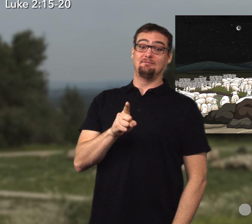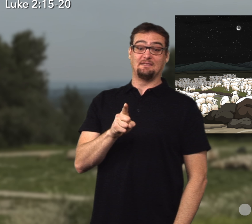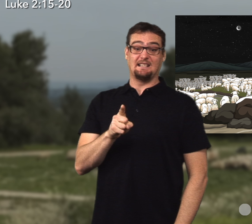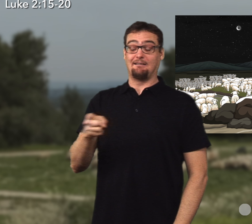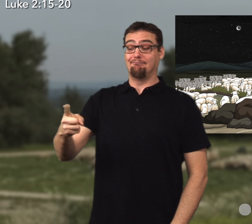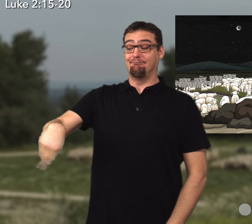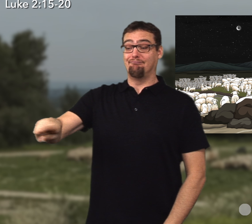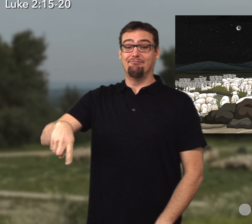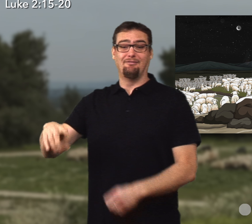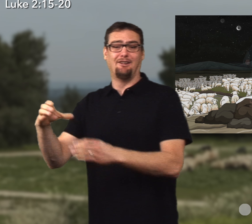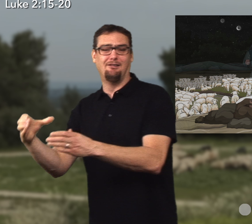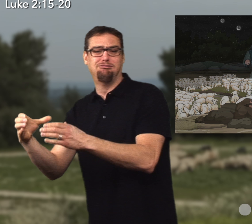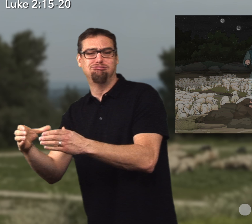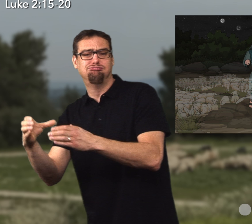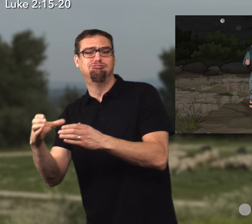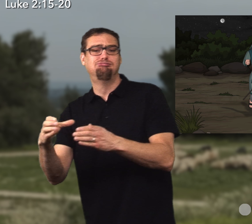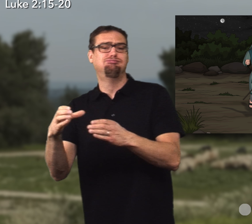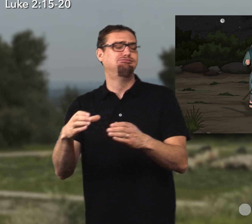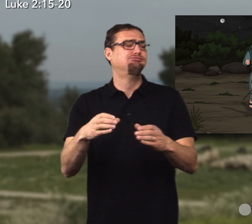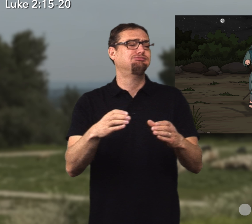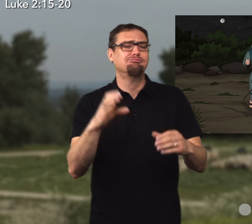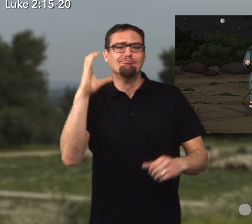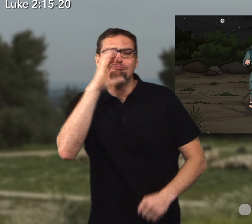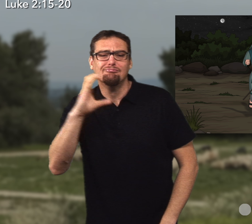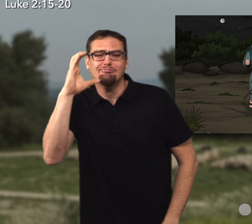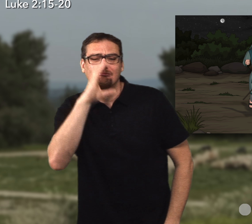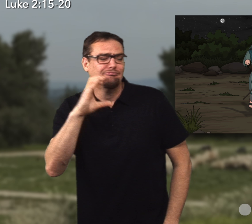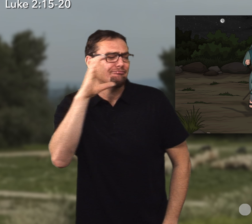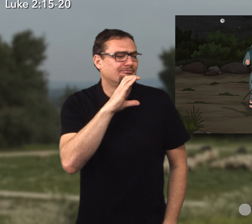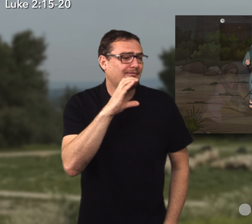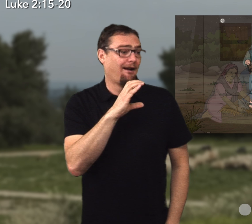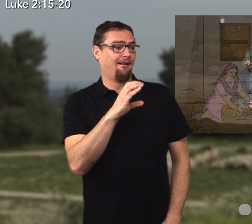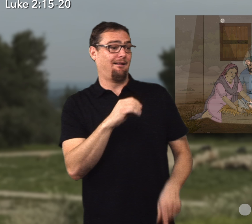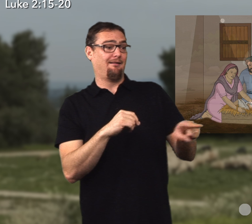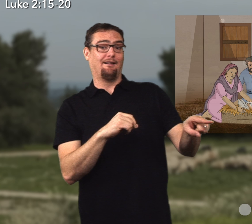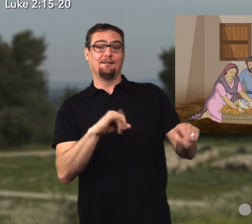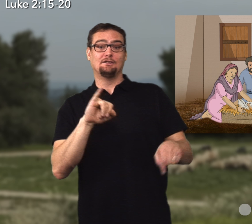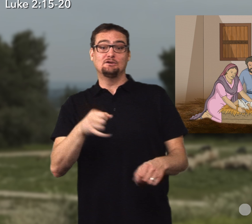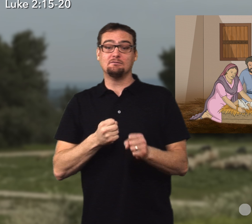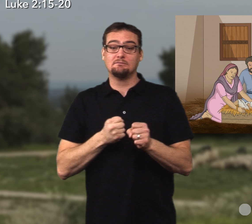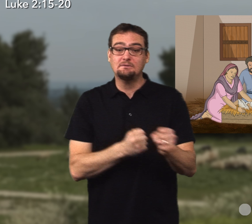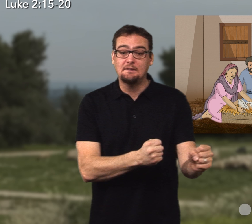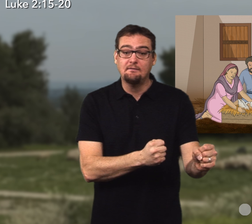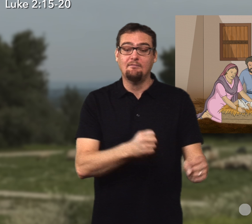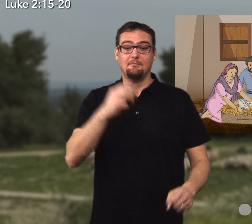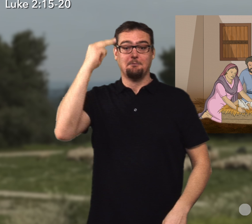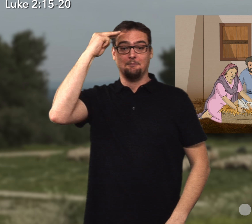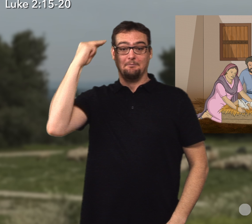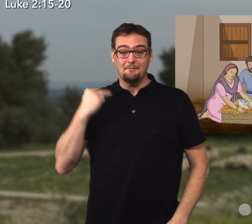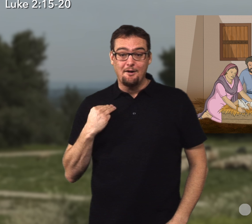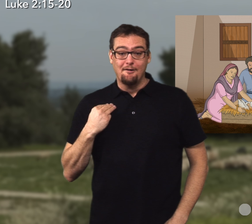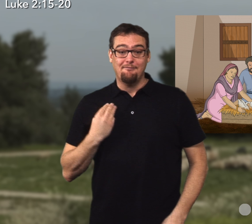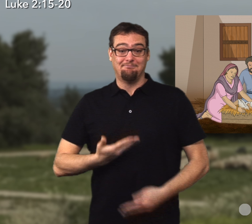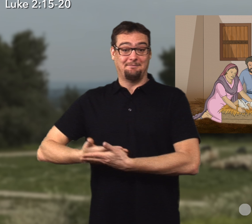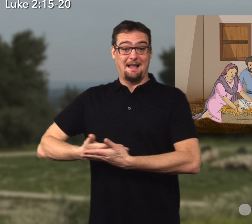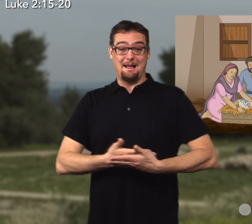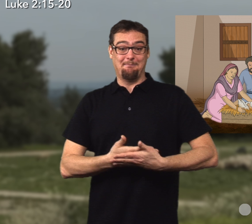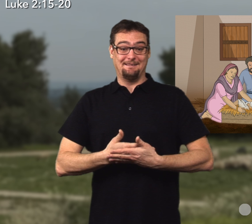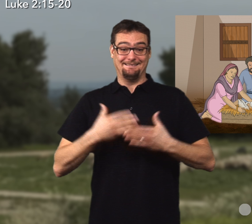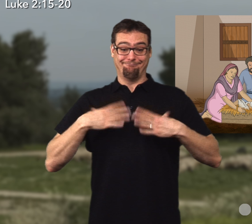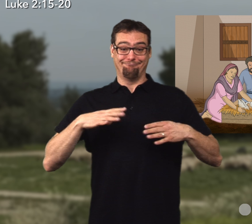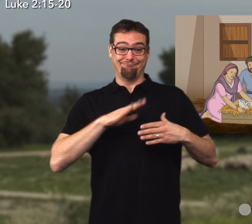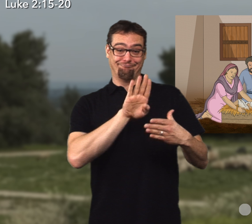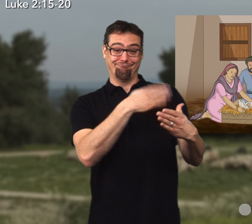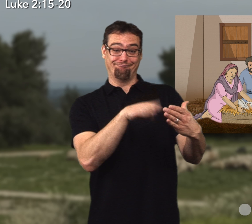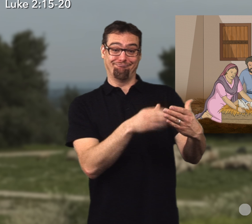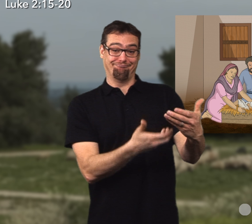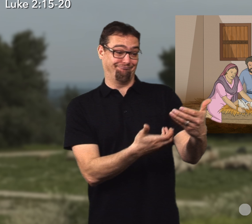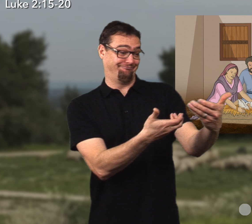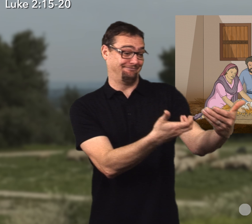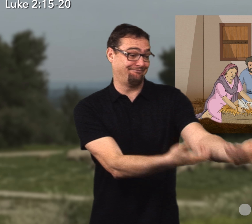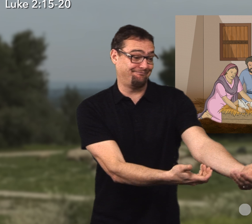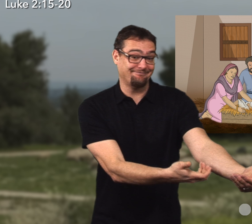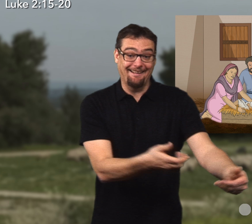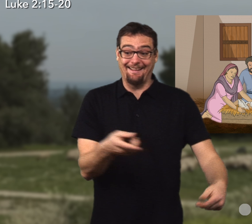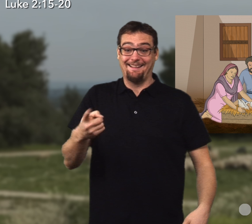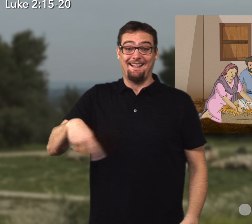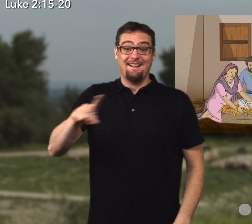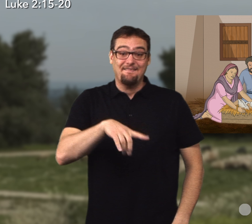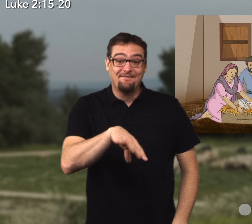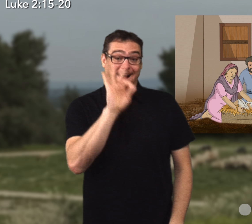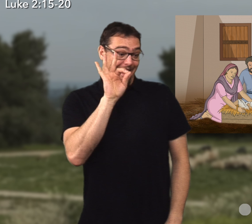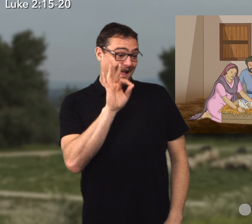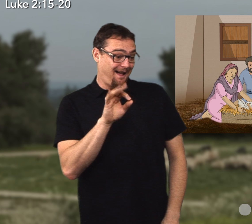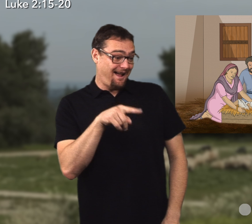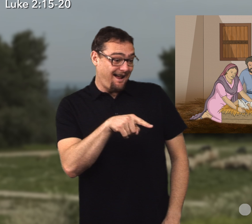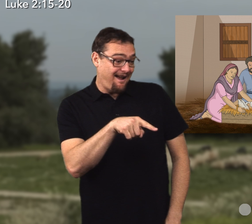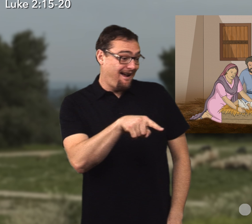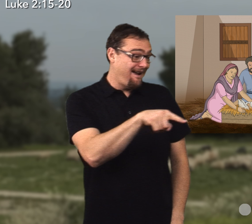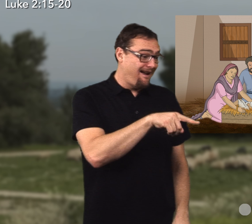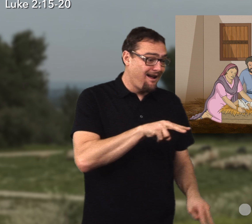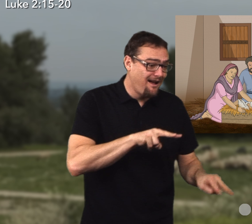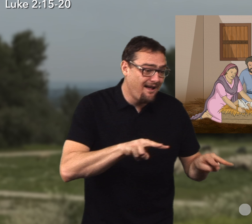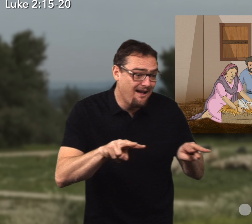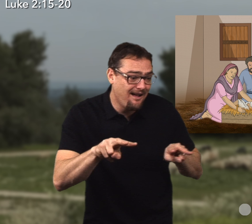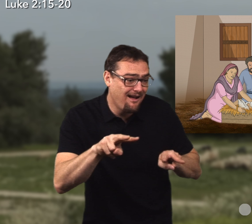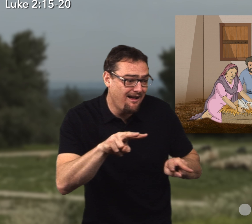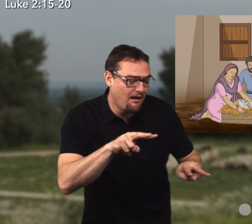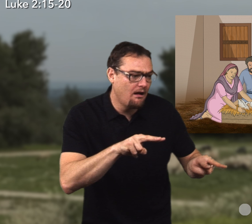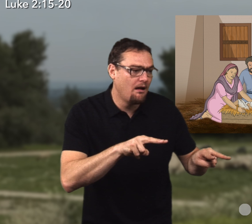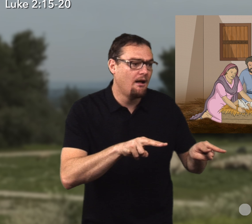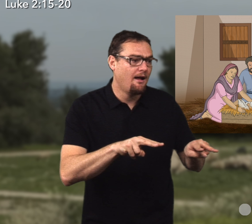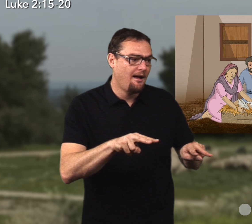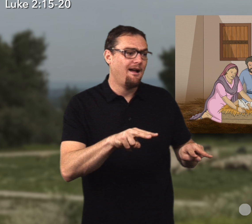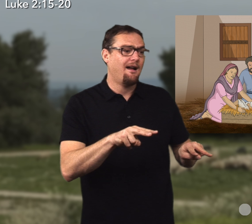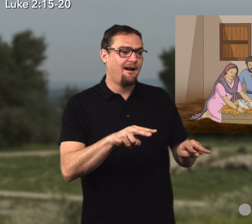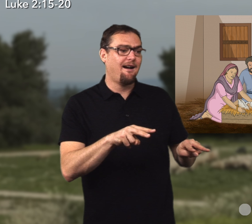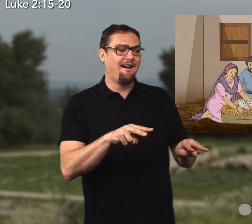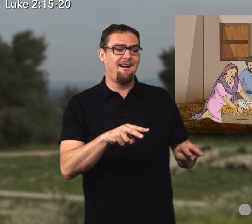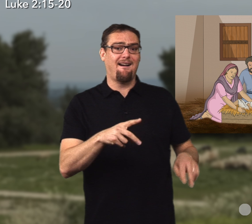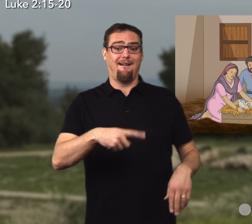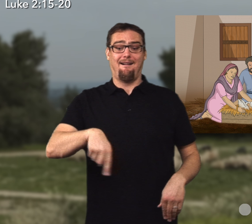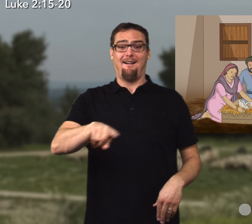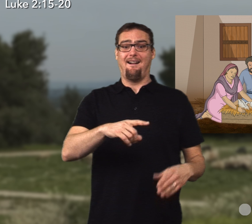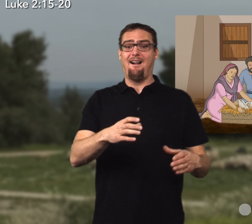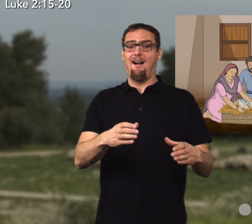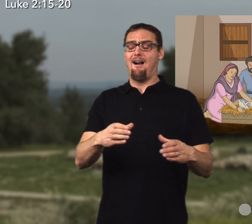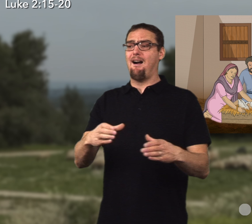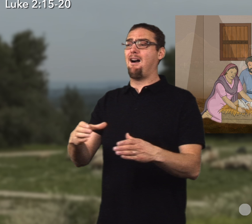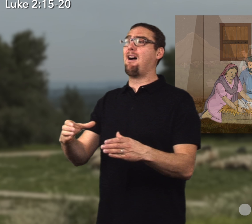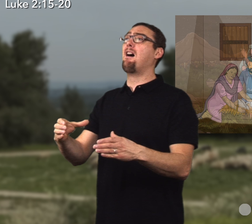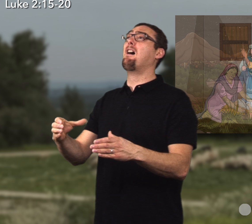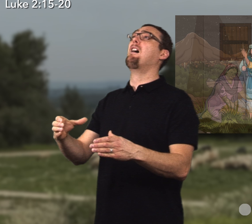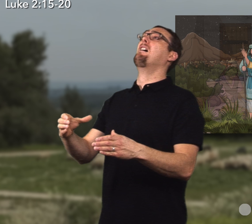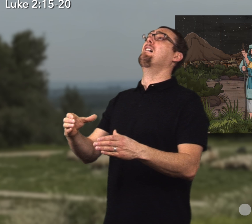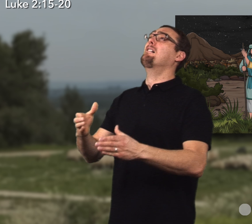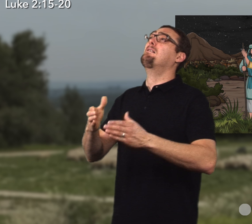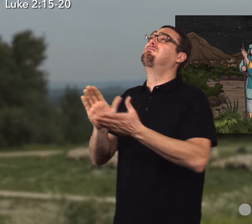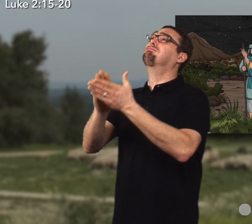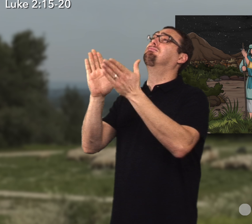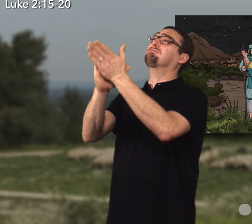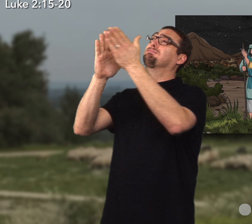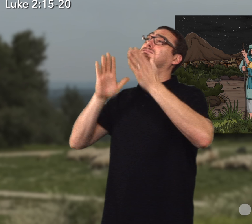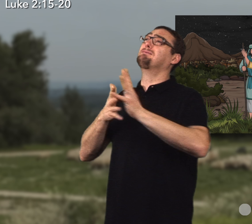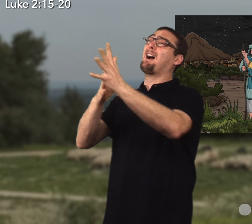So they hurried off and found Mary and Joseph and the Baby, who was lying in the manger.